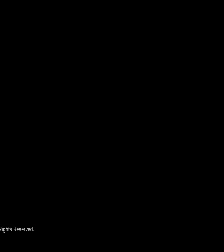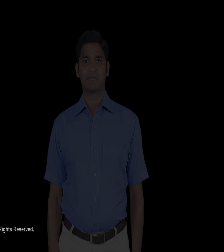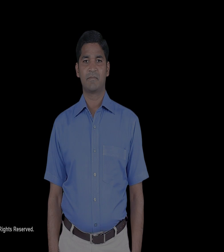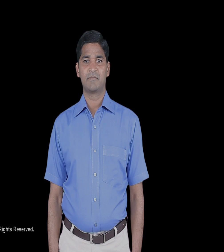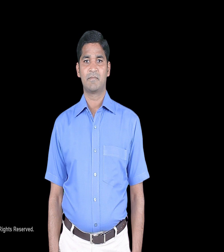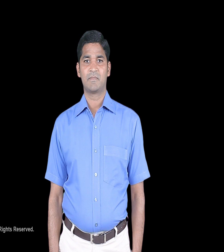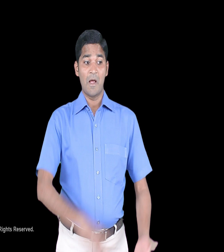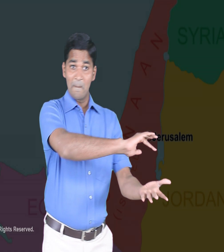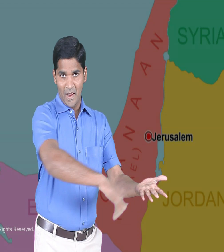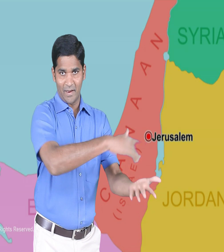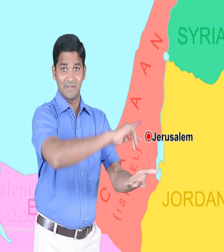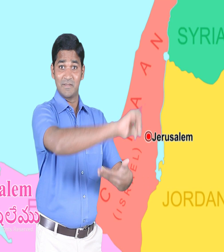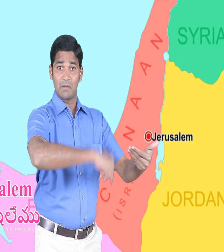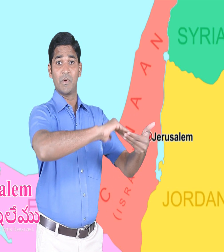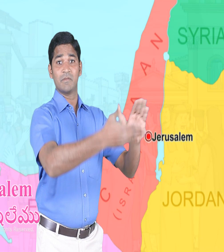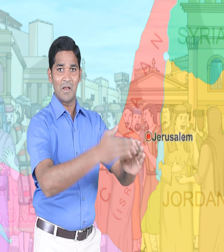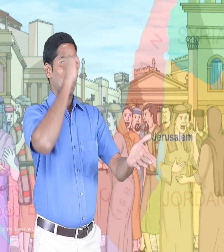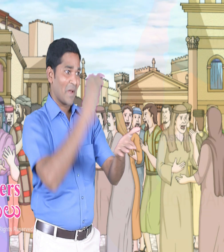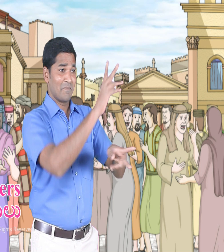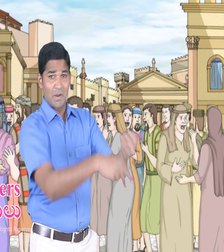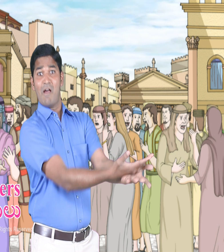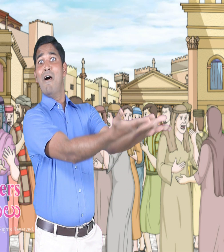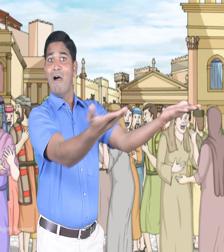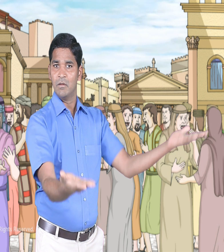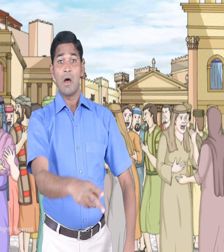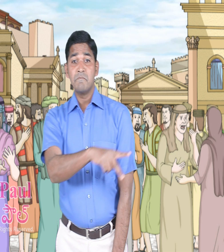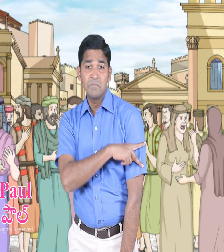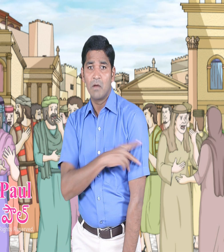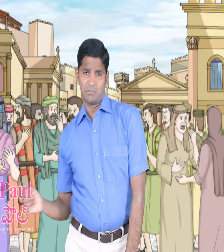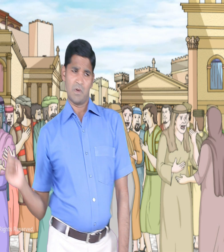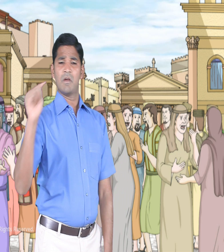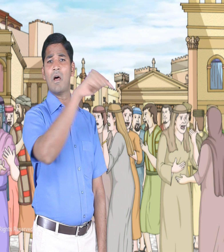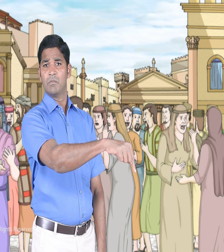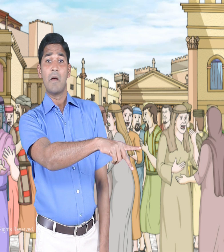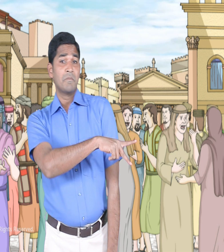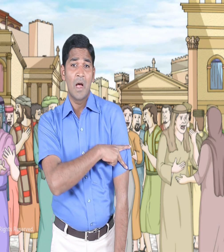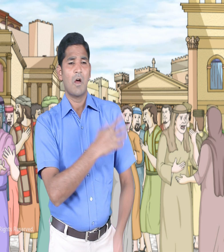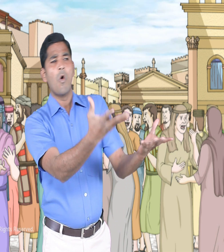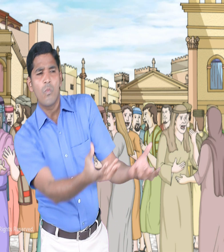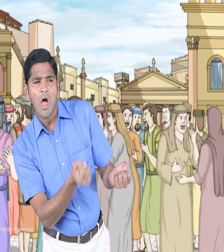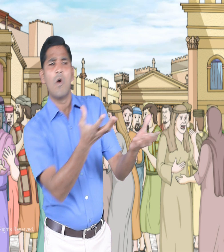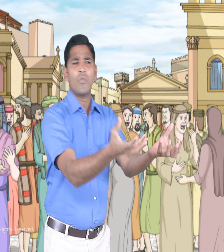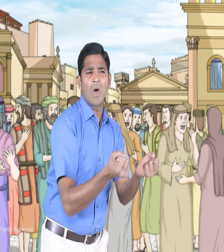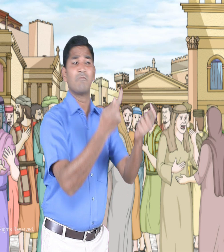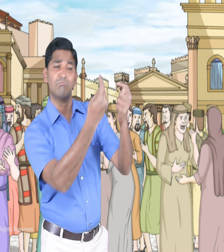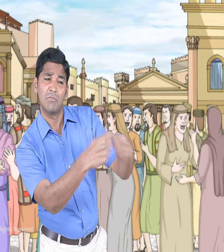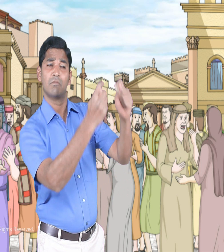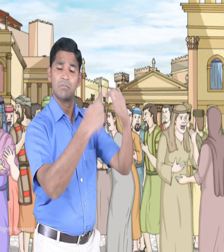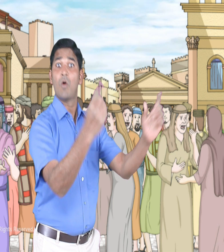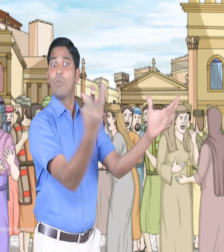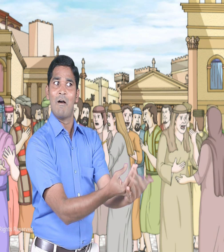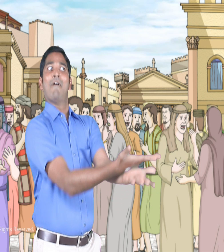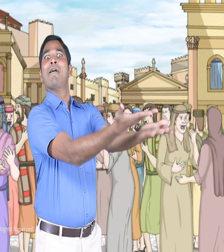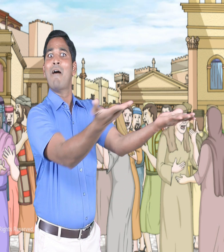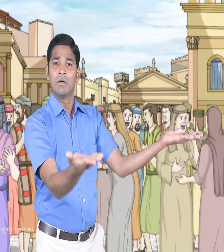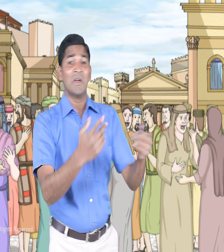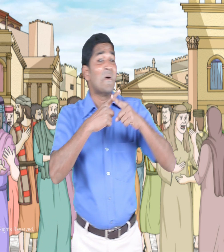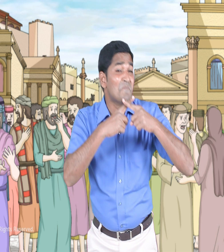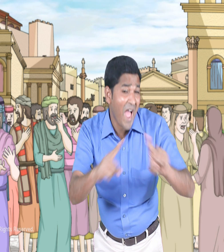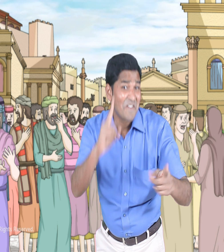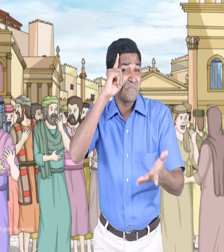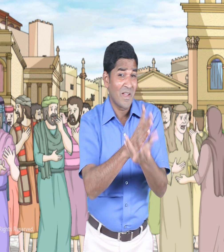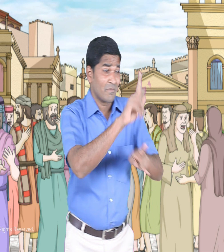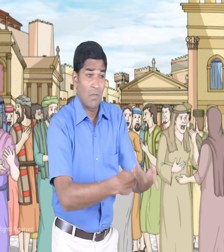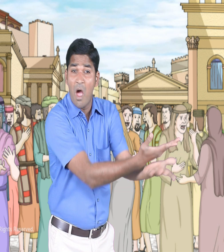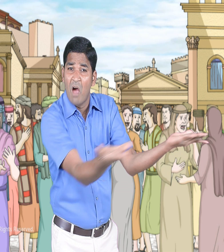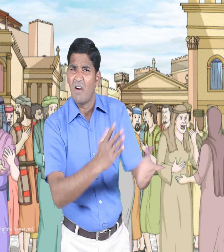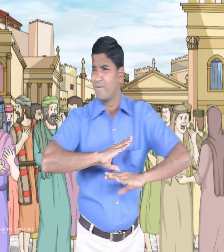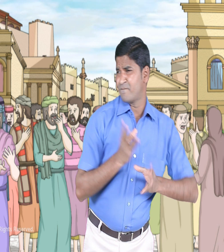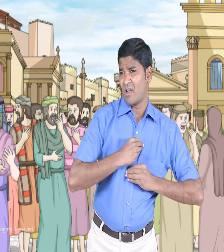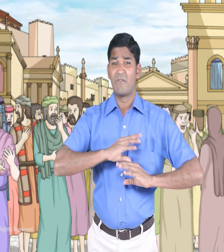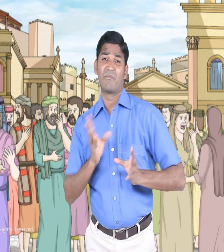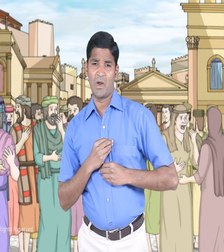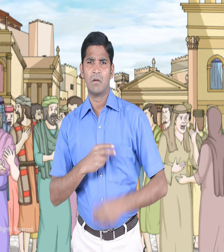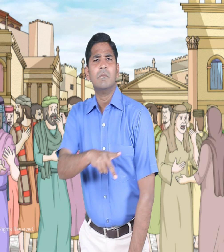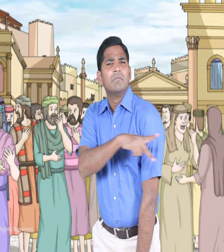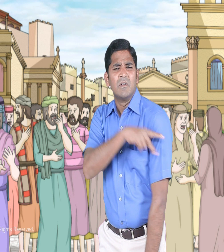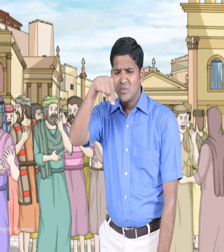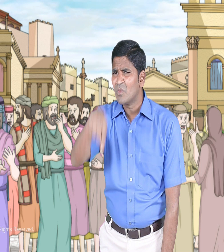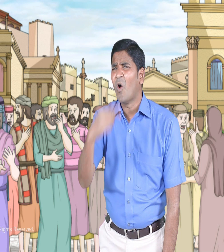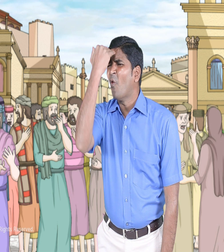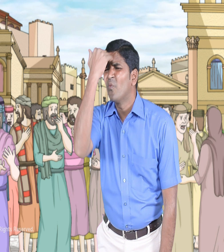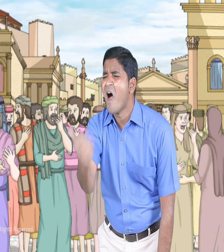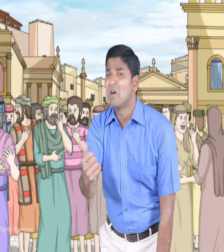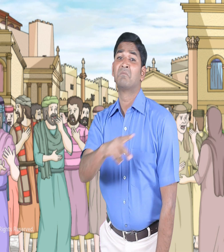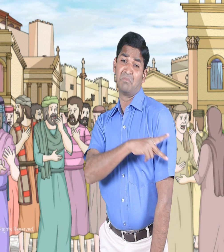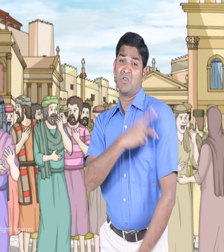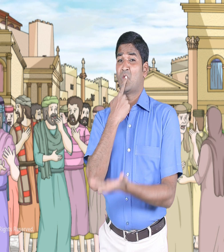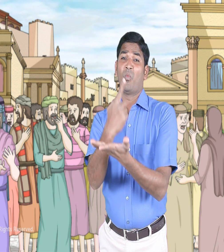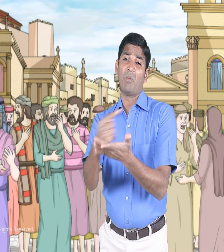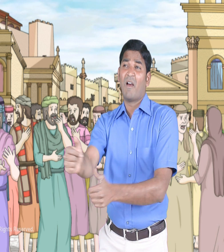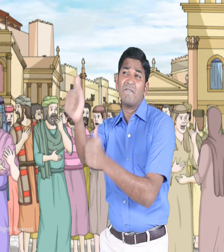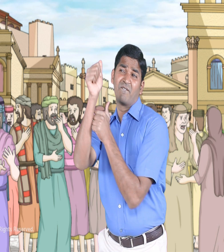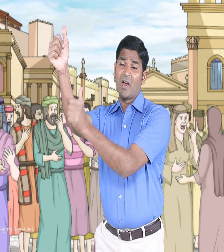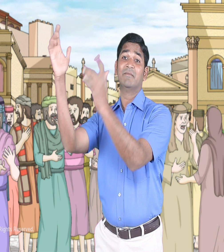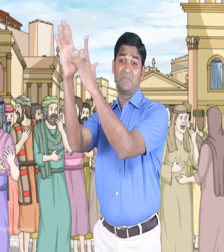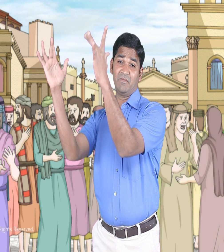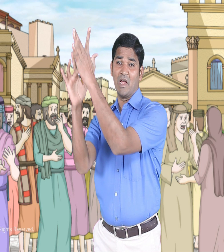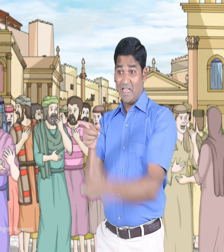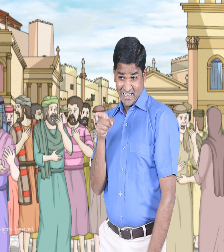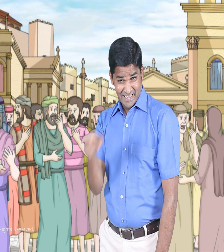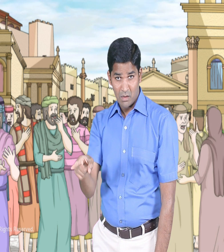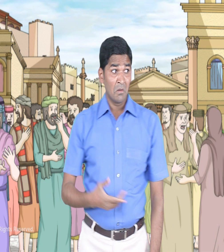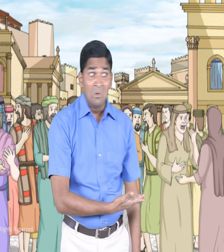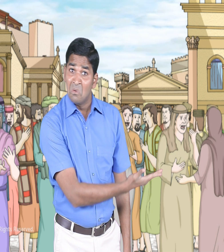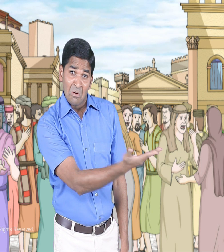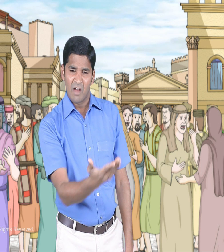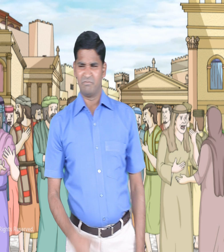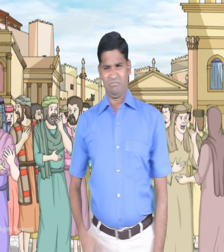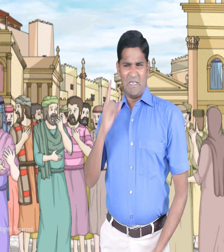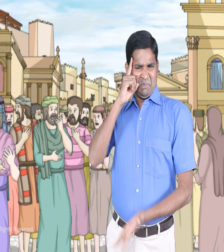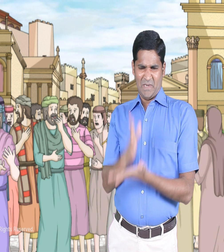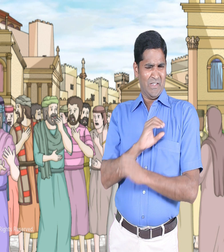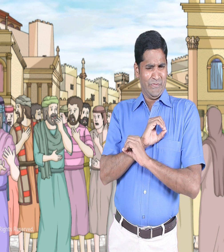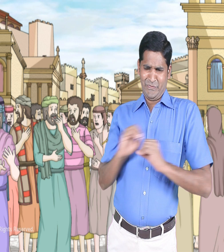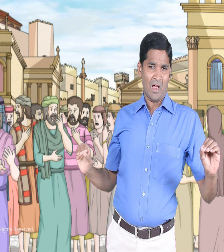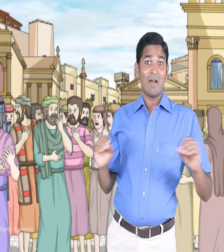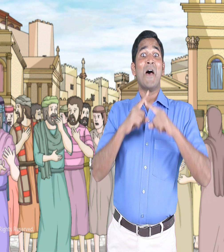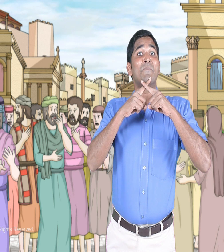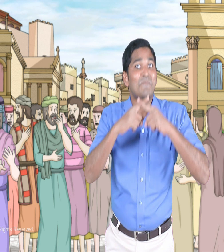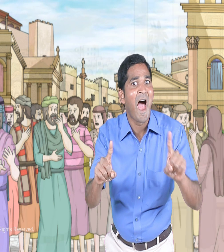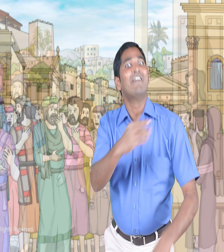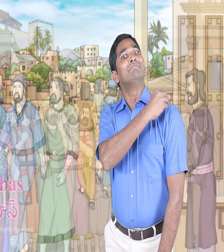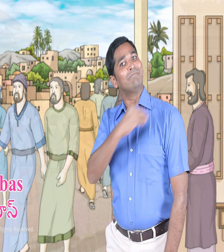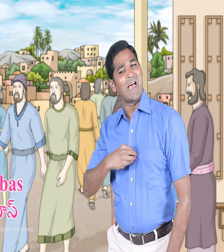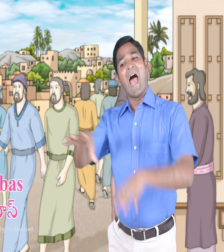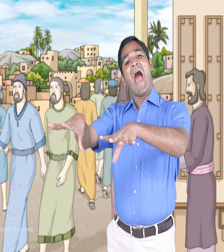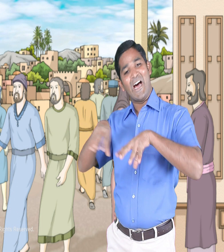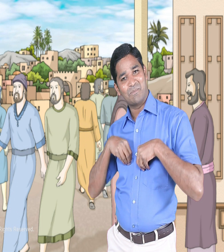When Saul arrived in Jerusalem, he tried to join the disciples, but they were all afraid of him, not believing that he was a disciple.